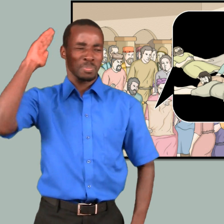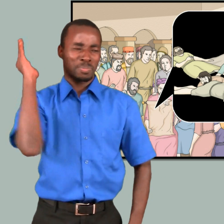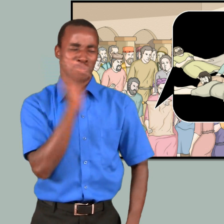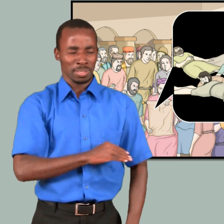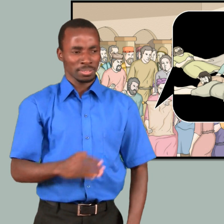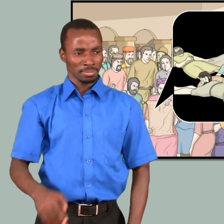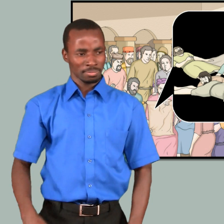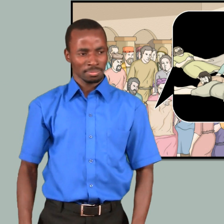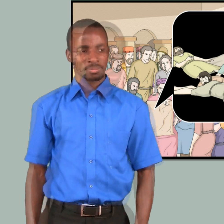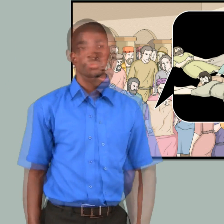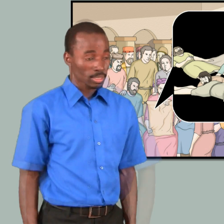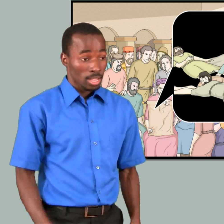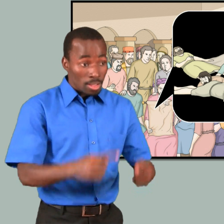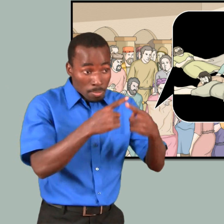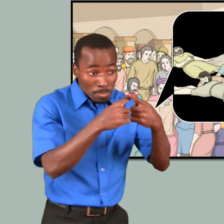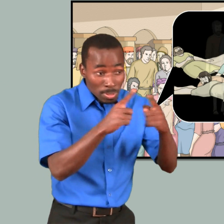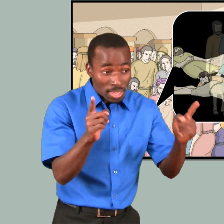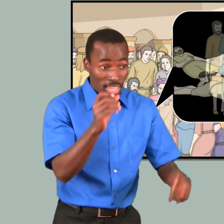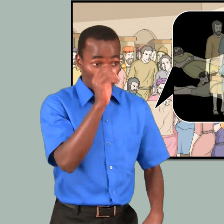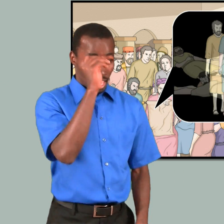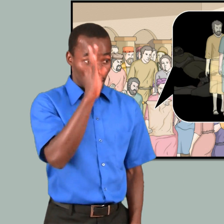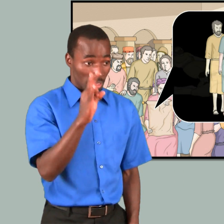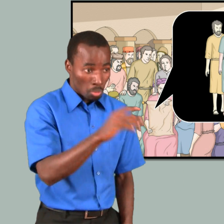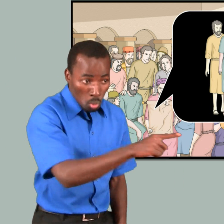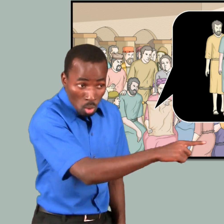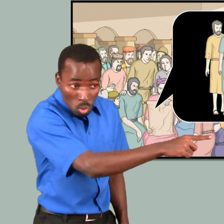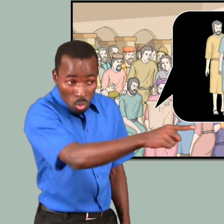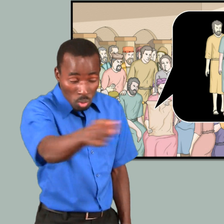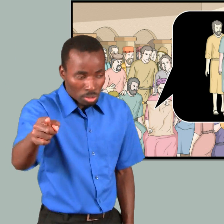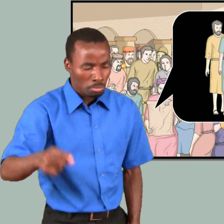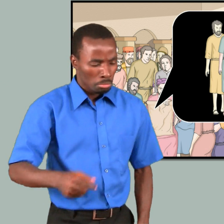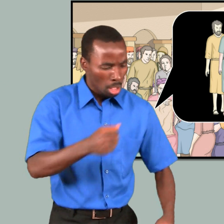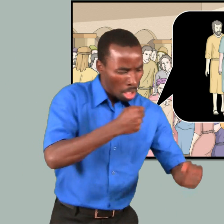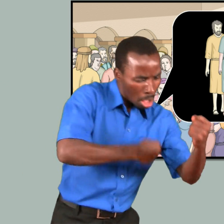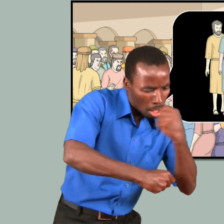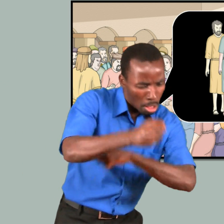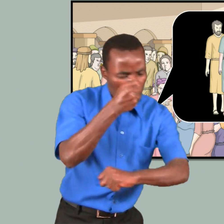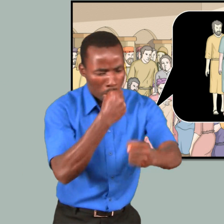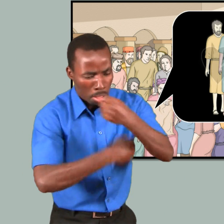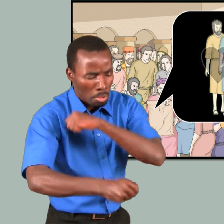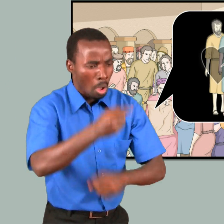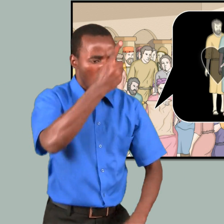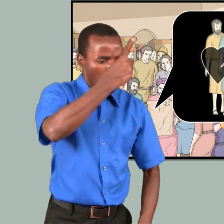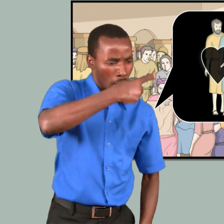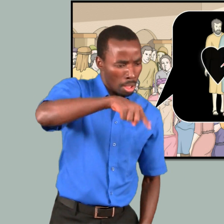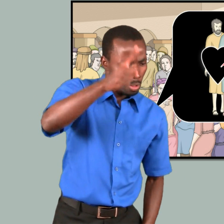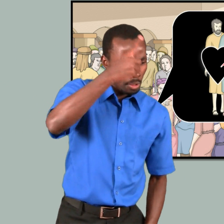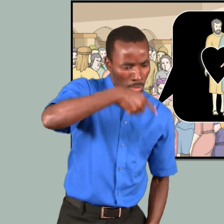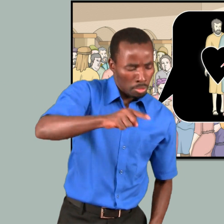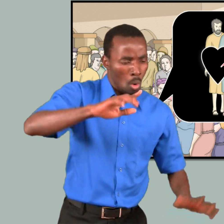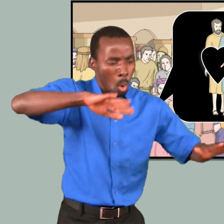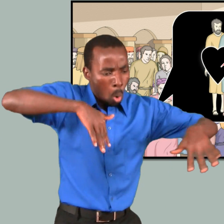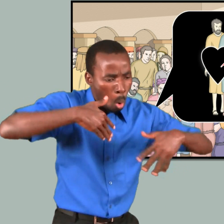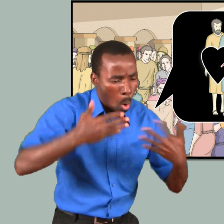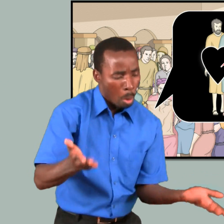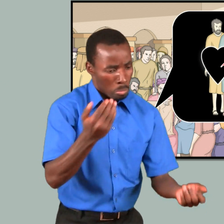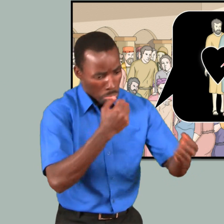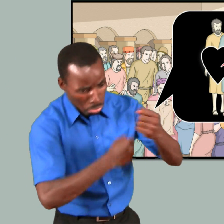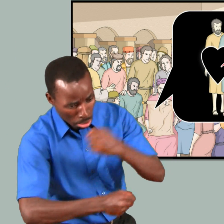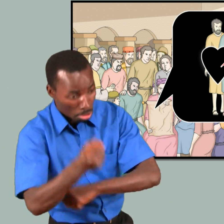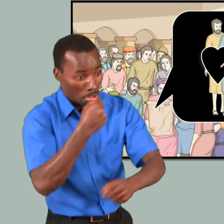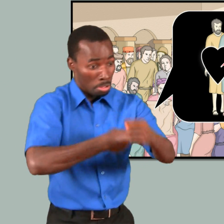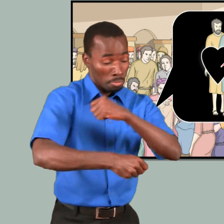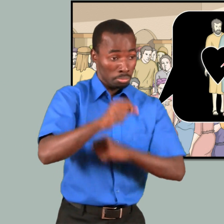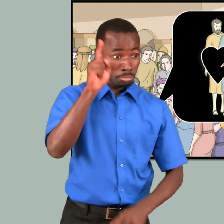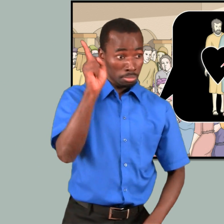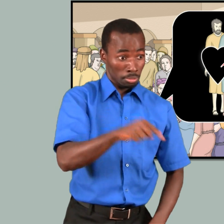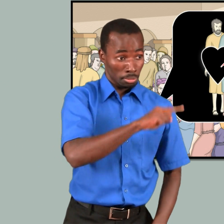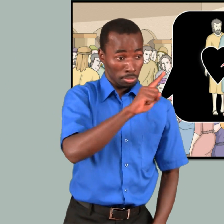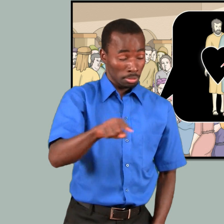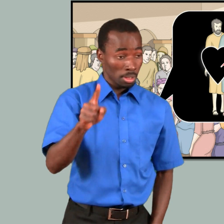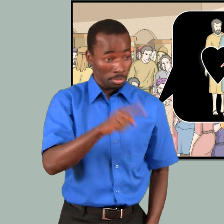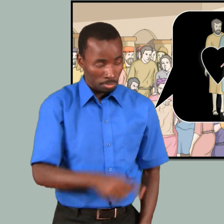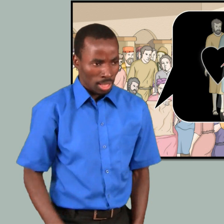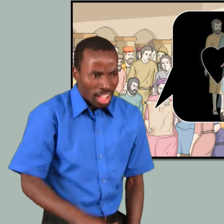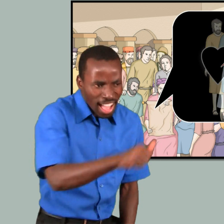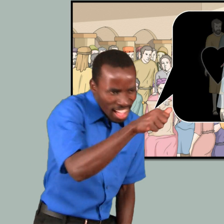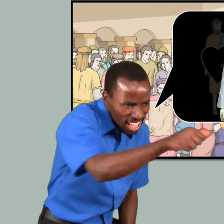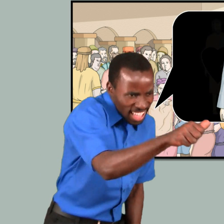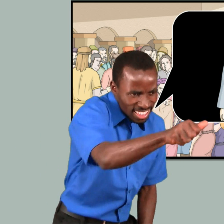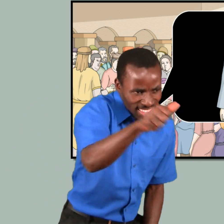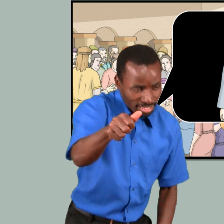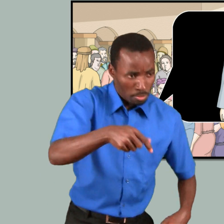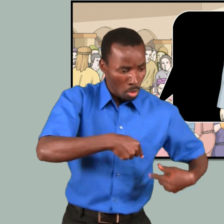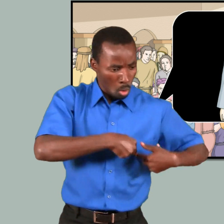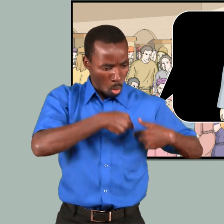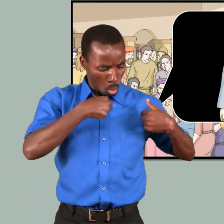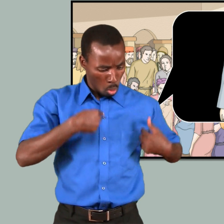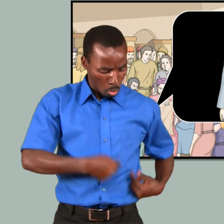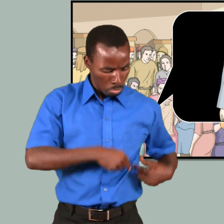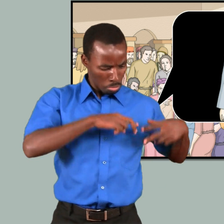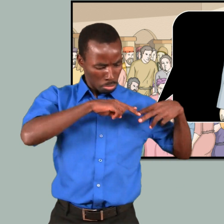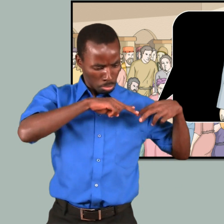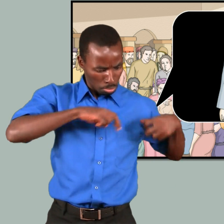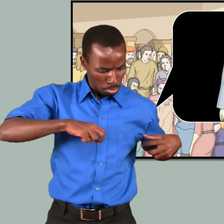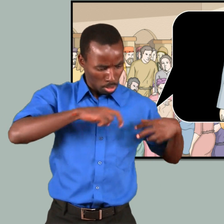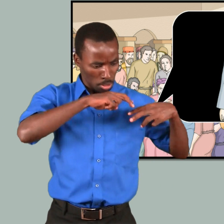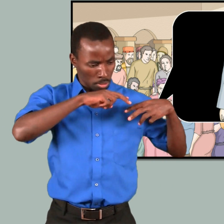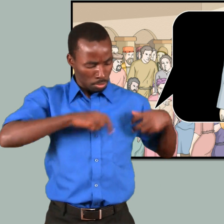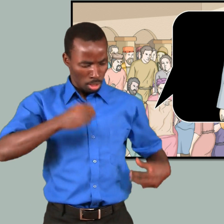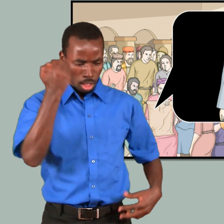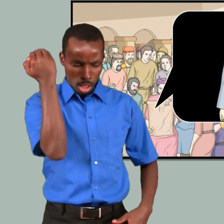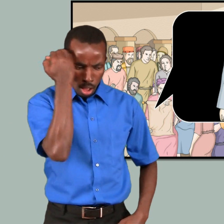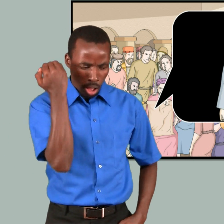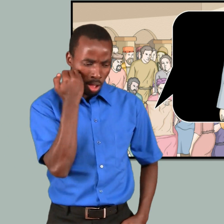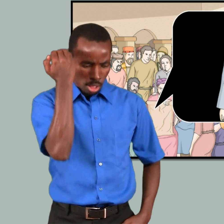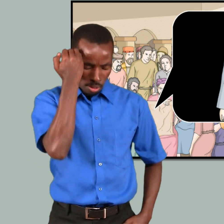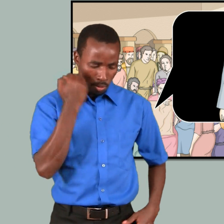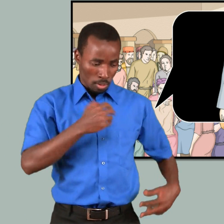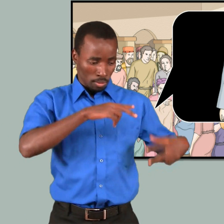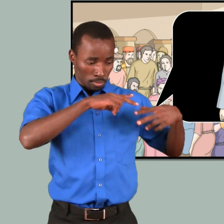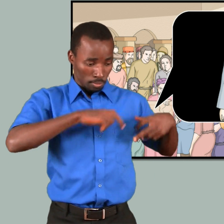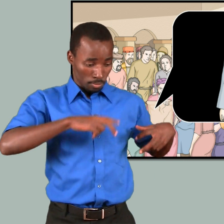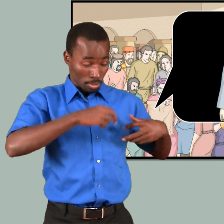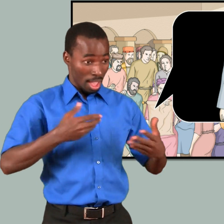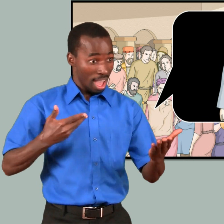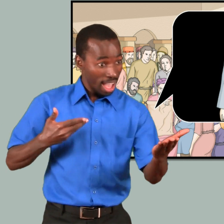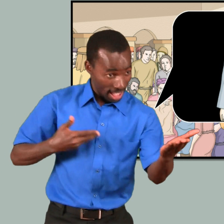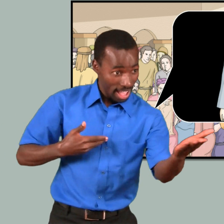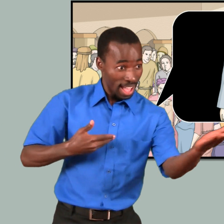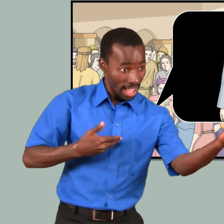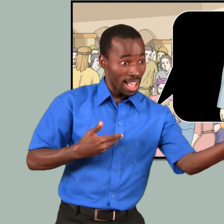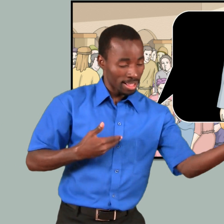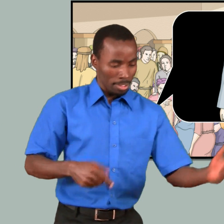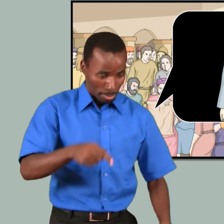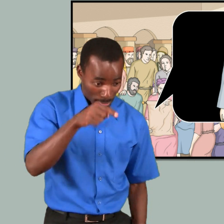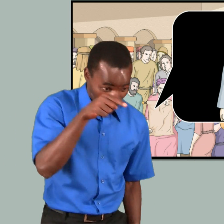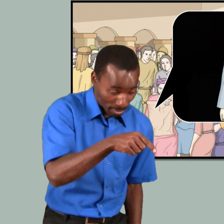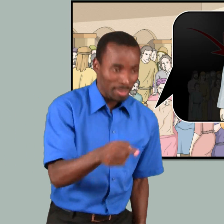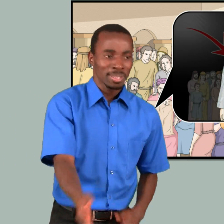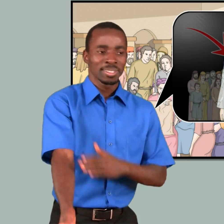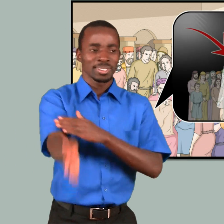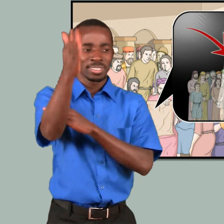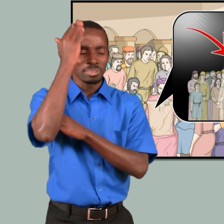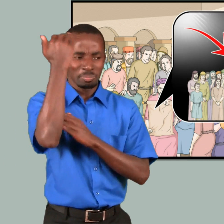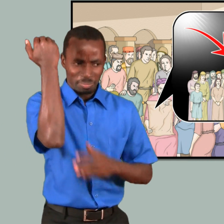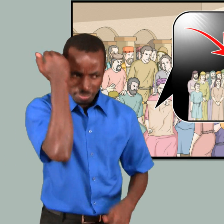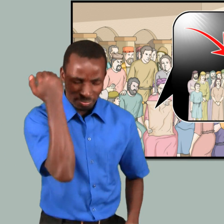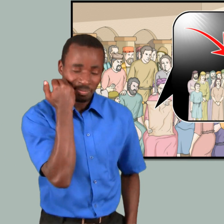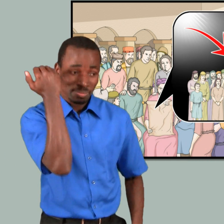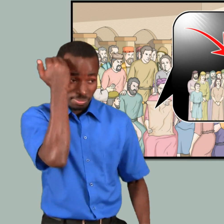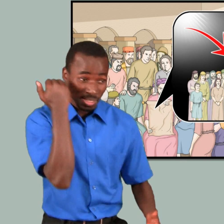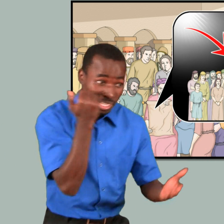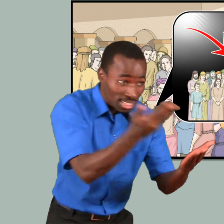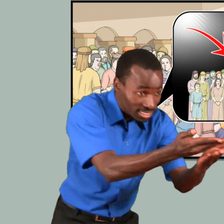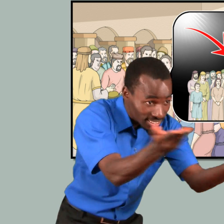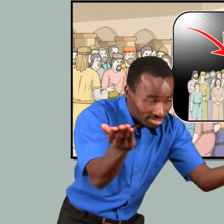Now if we judged ourselves properly, we would not come under judgment.